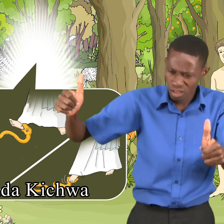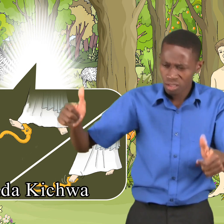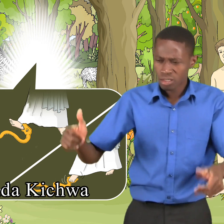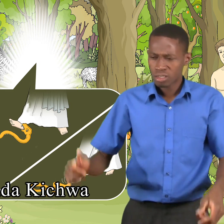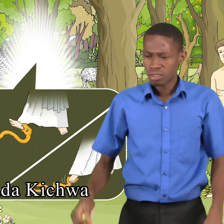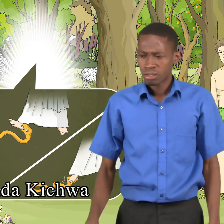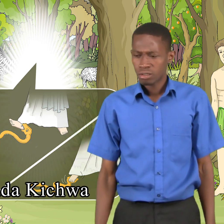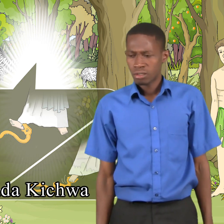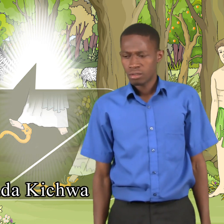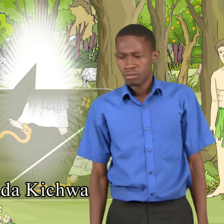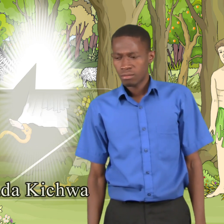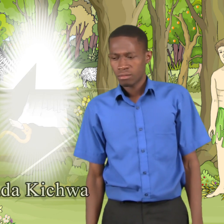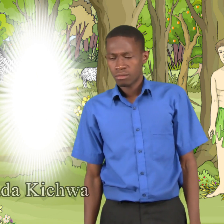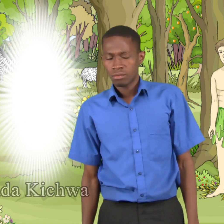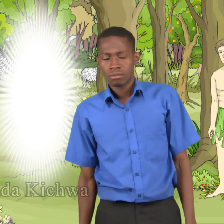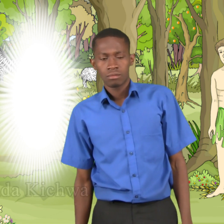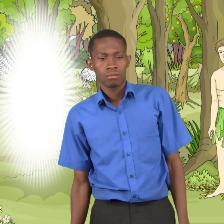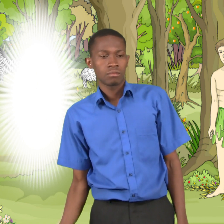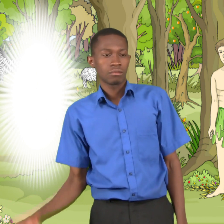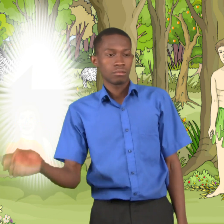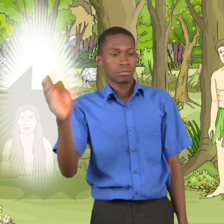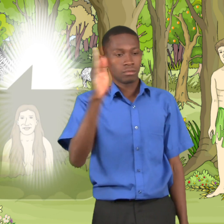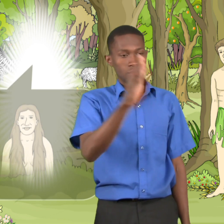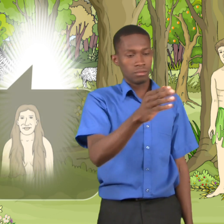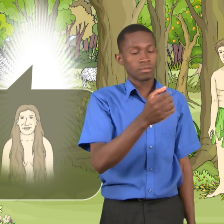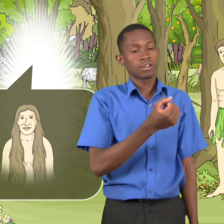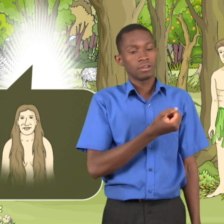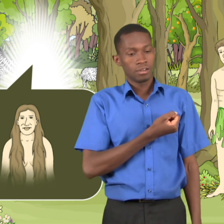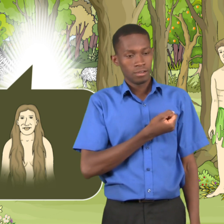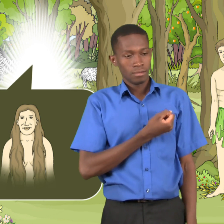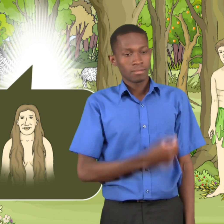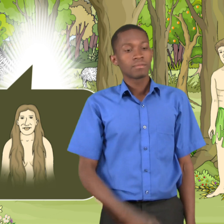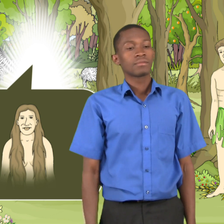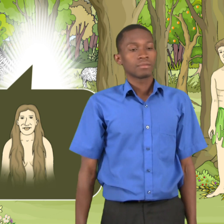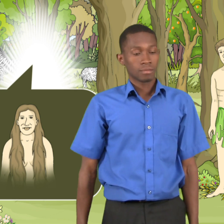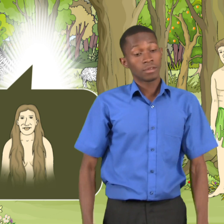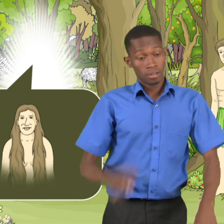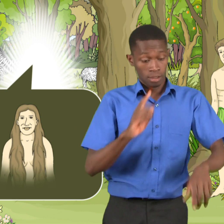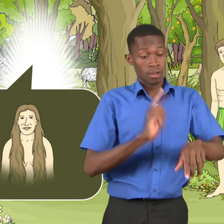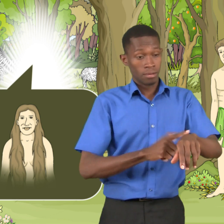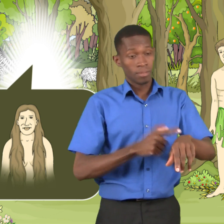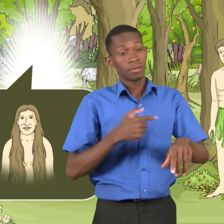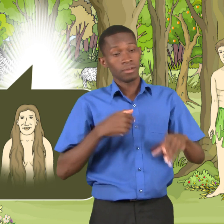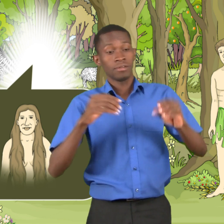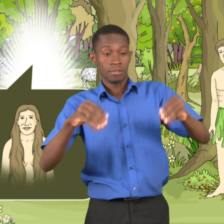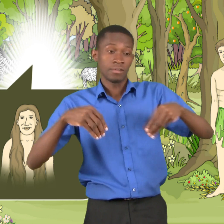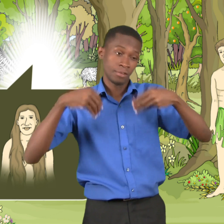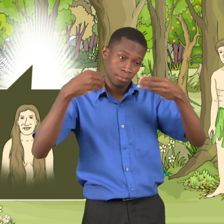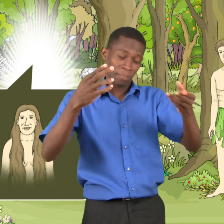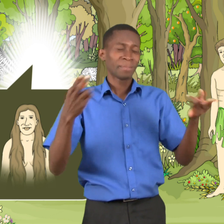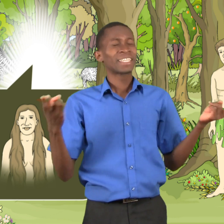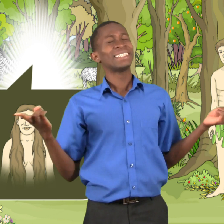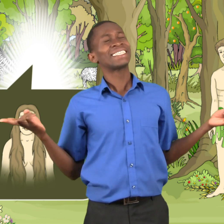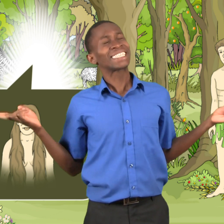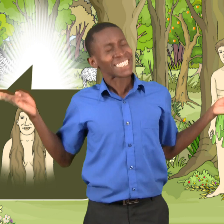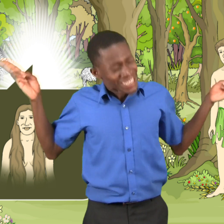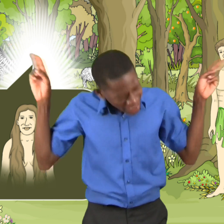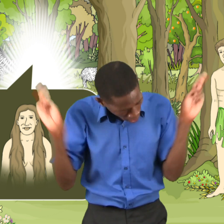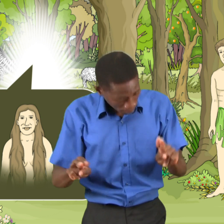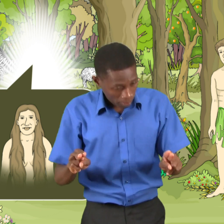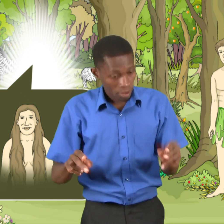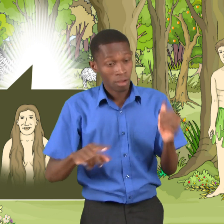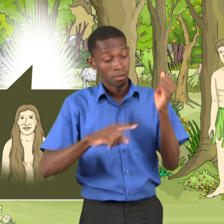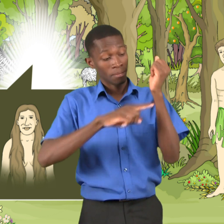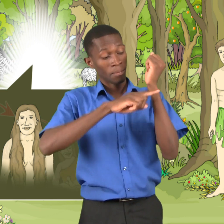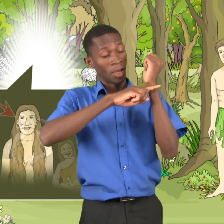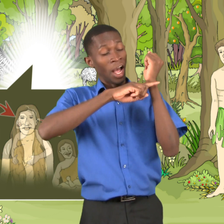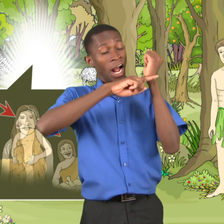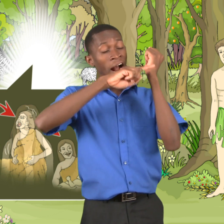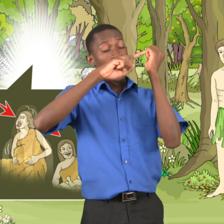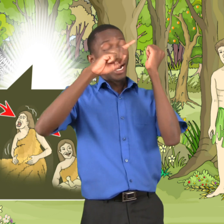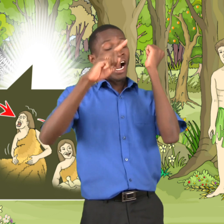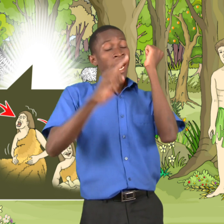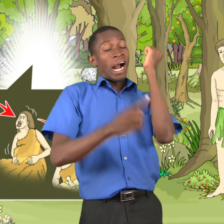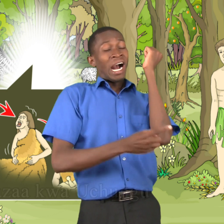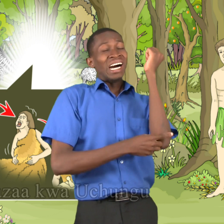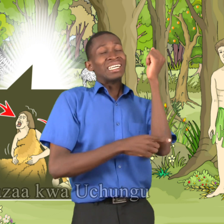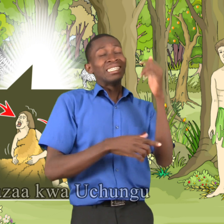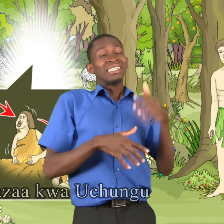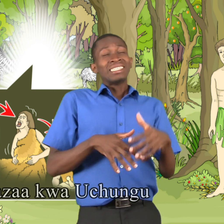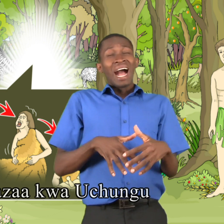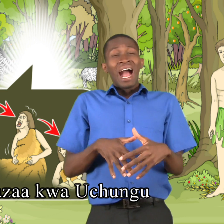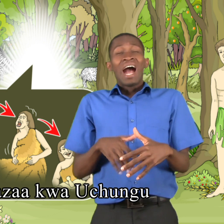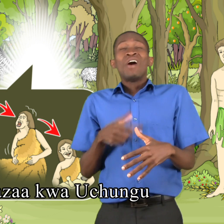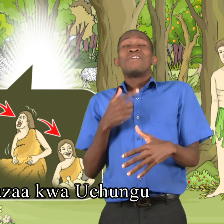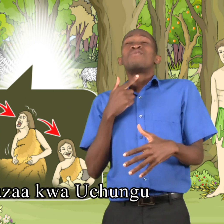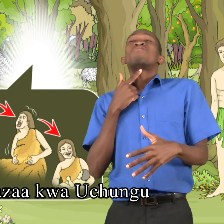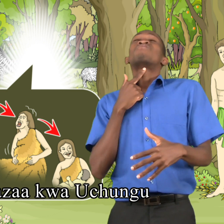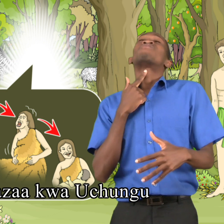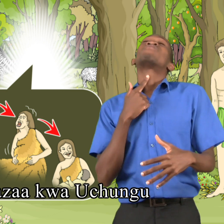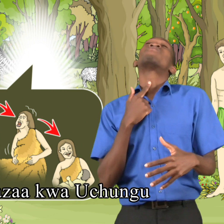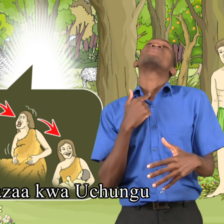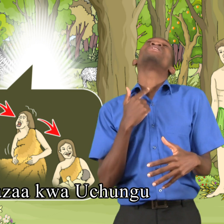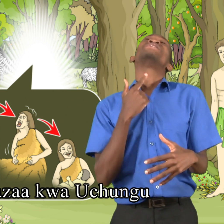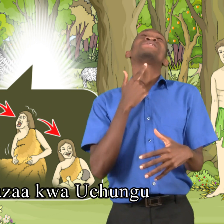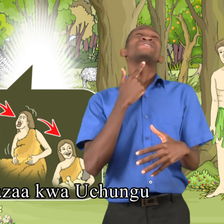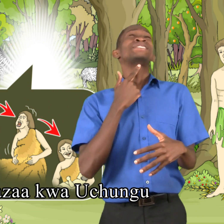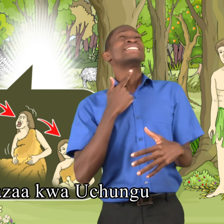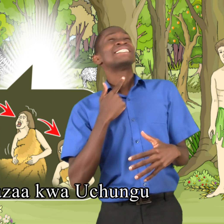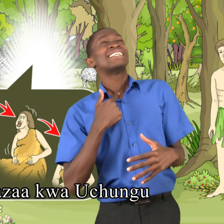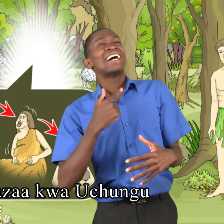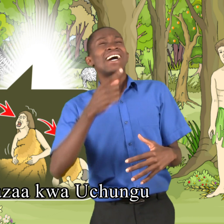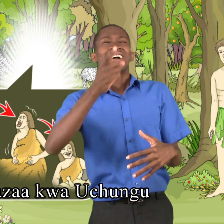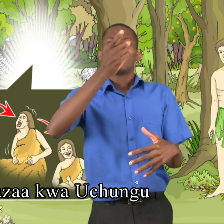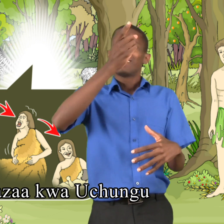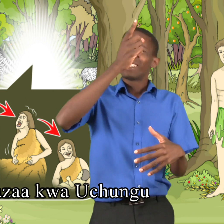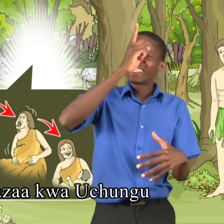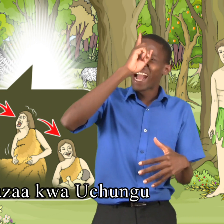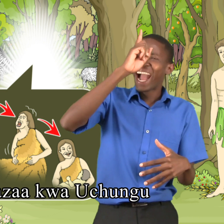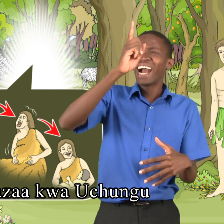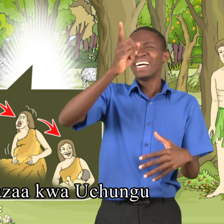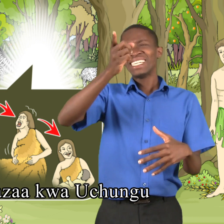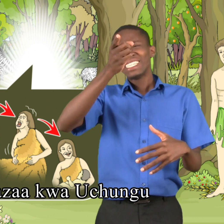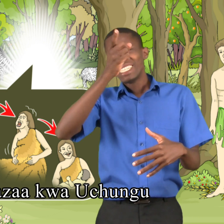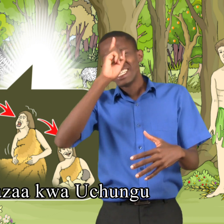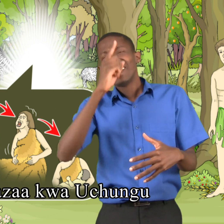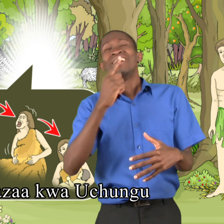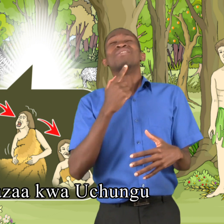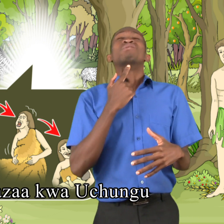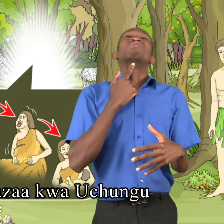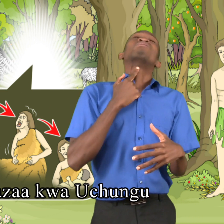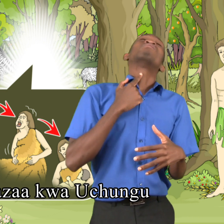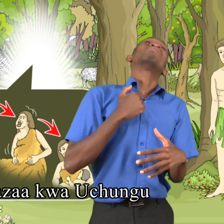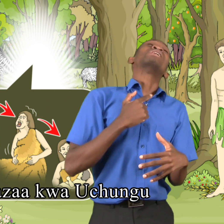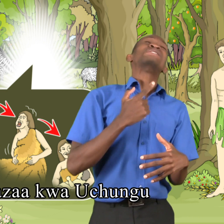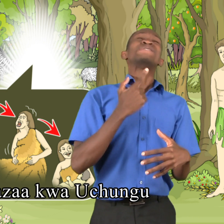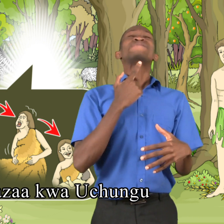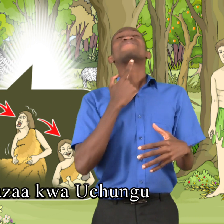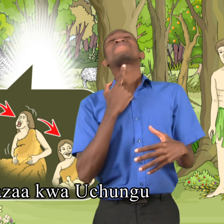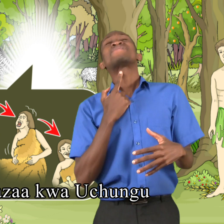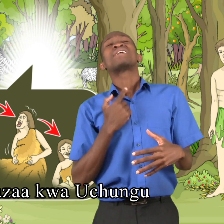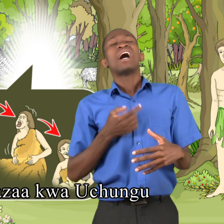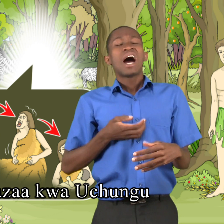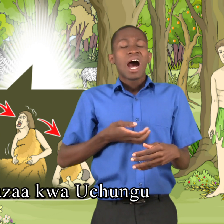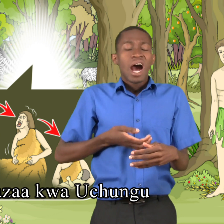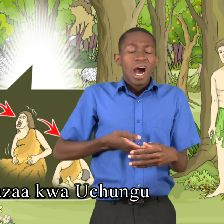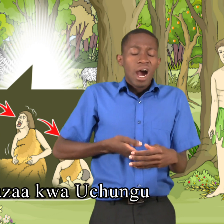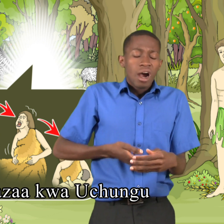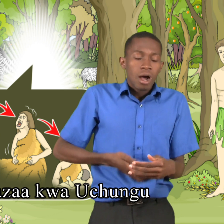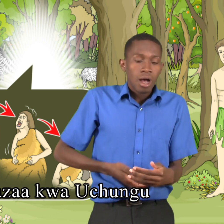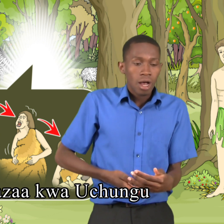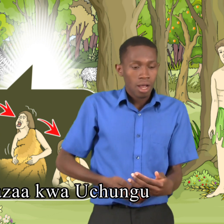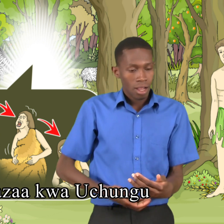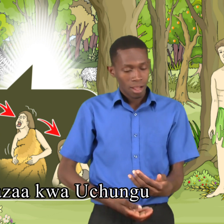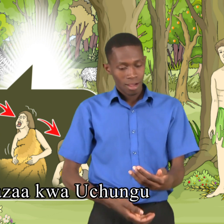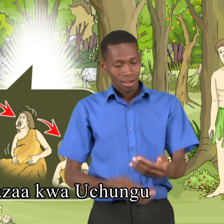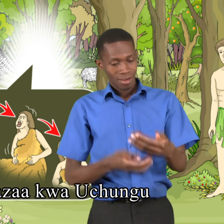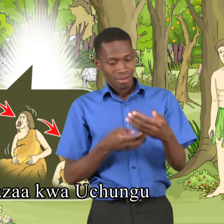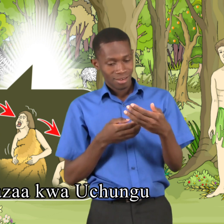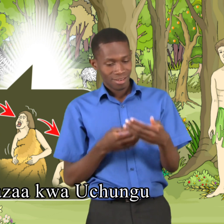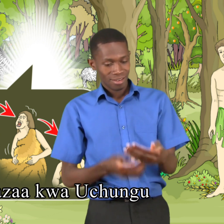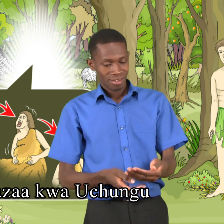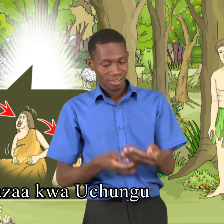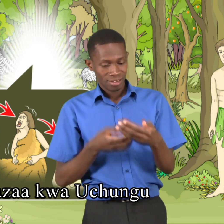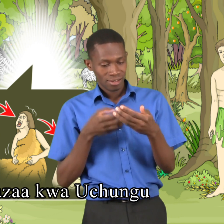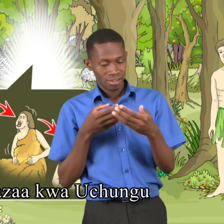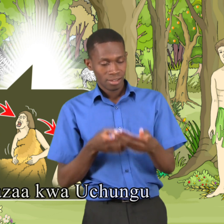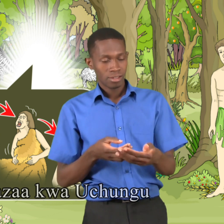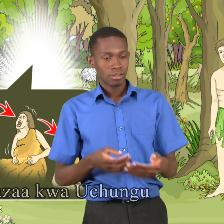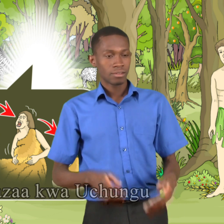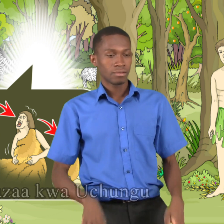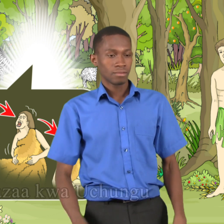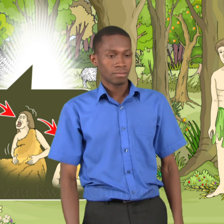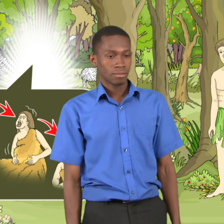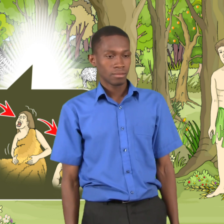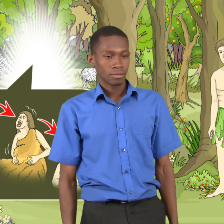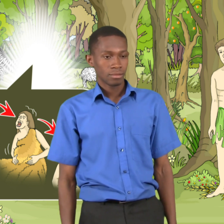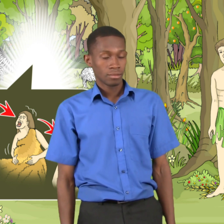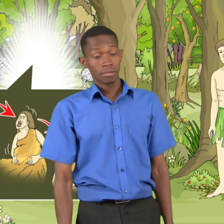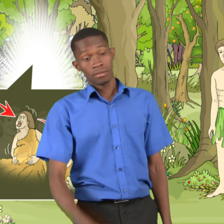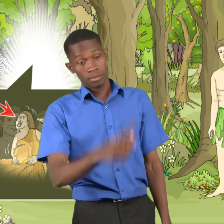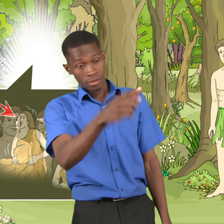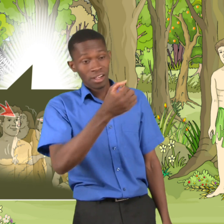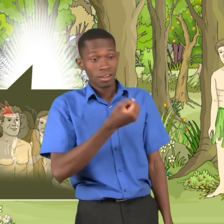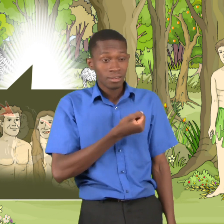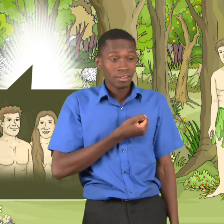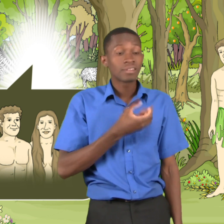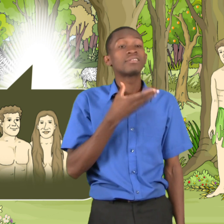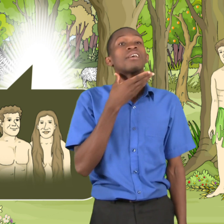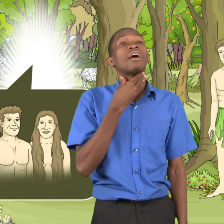To the woman He said: “I will sharply increase your pain in childbirth; in pain you will bring forth children.